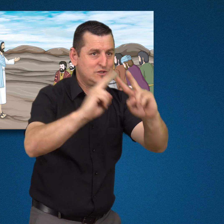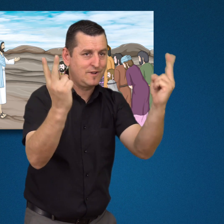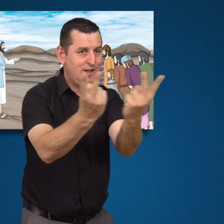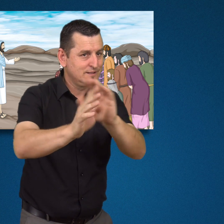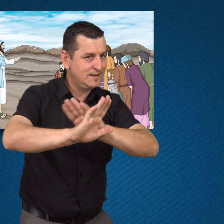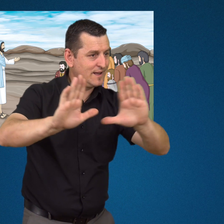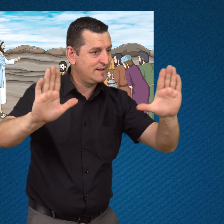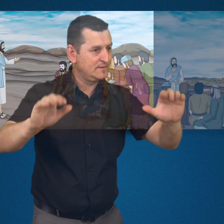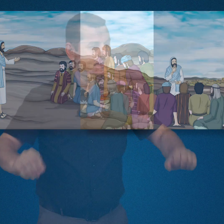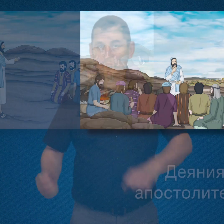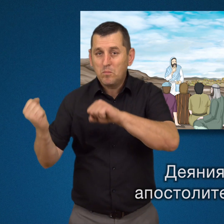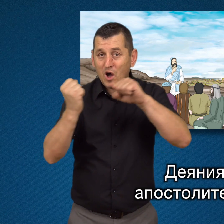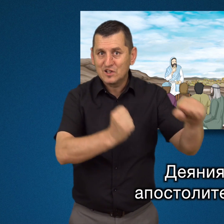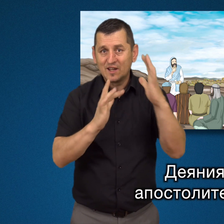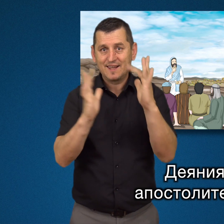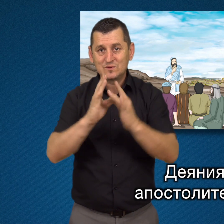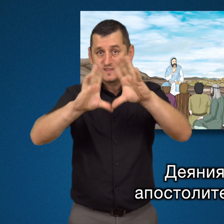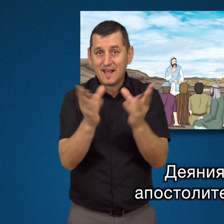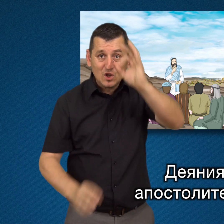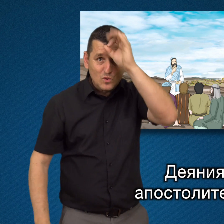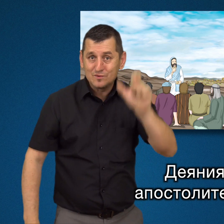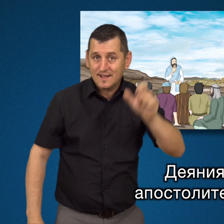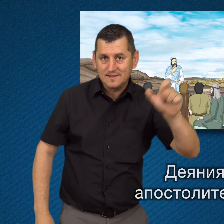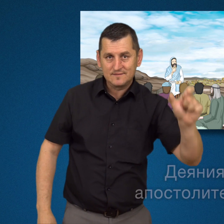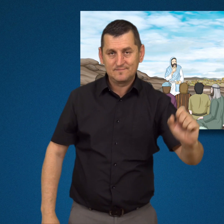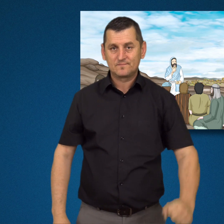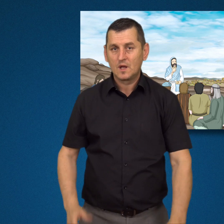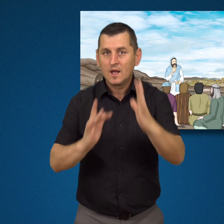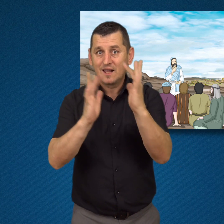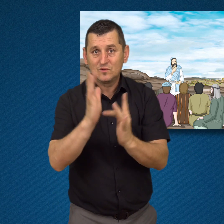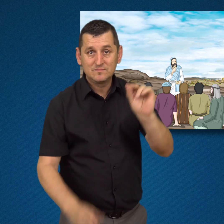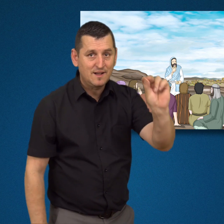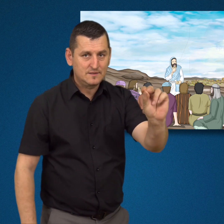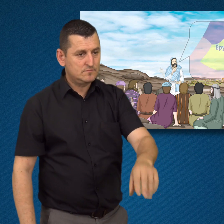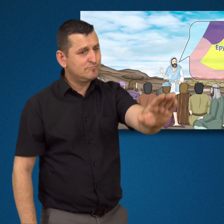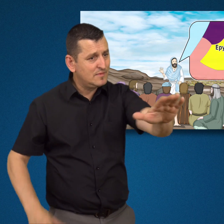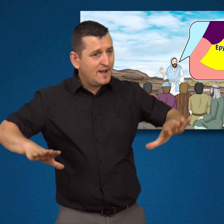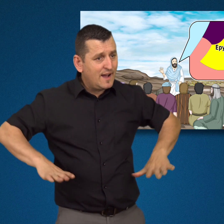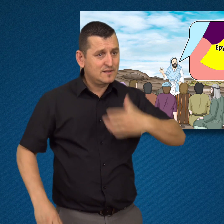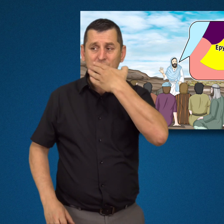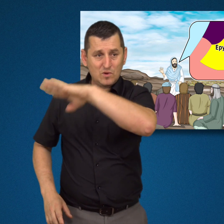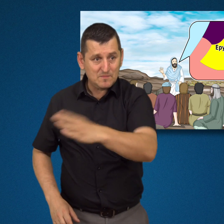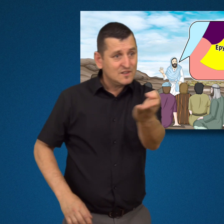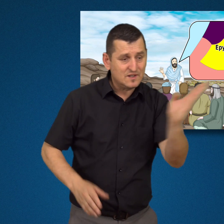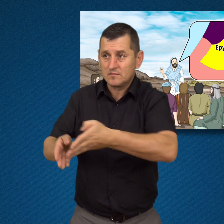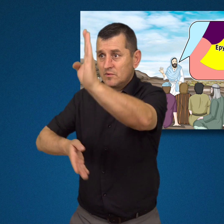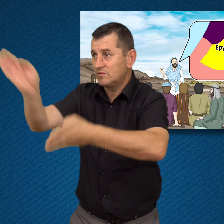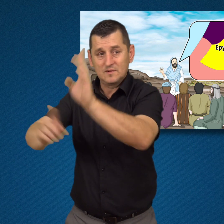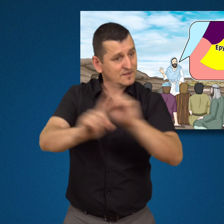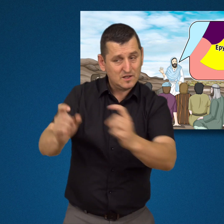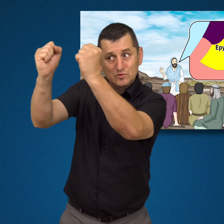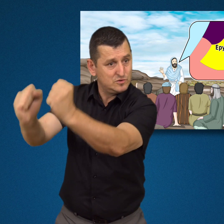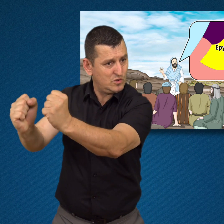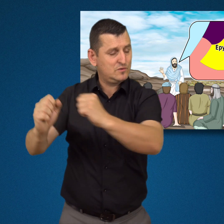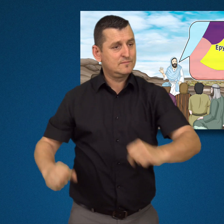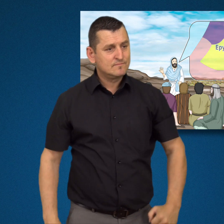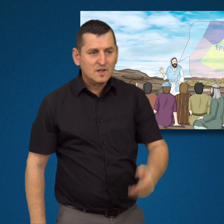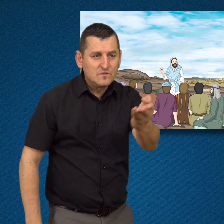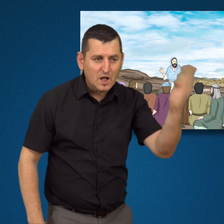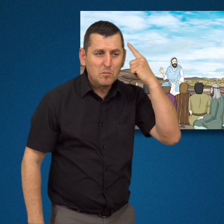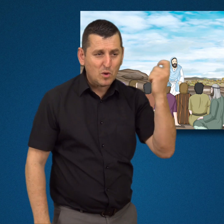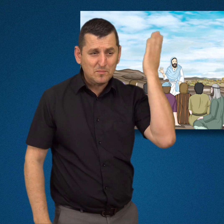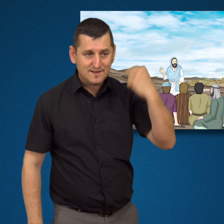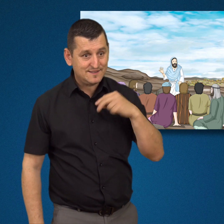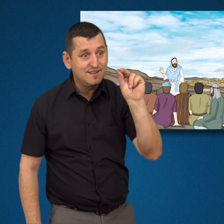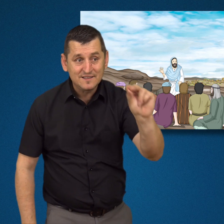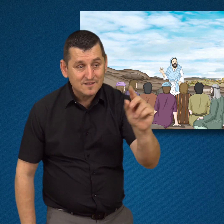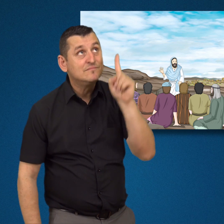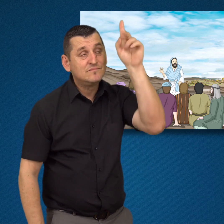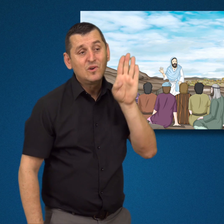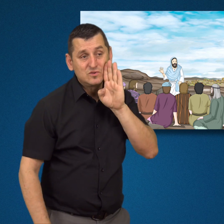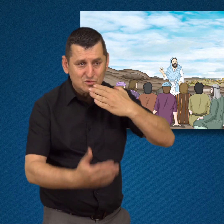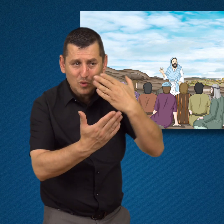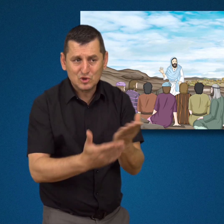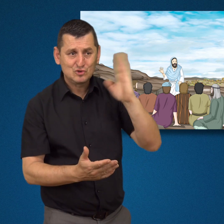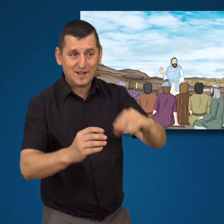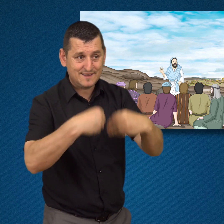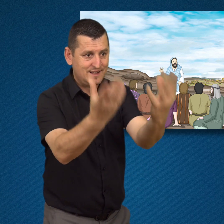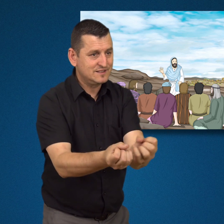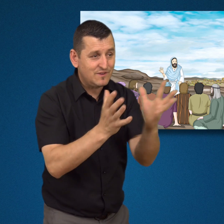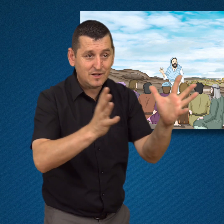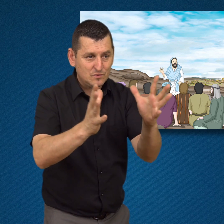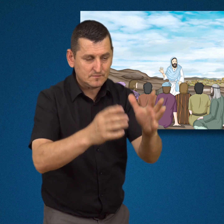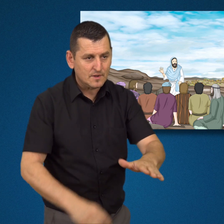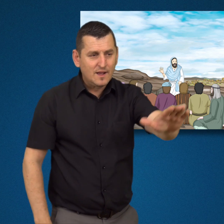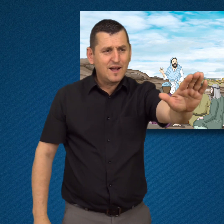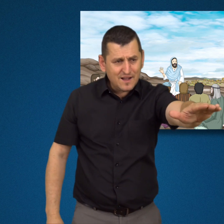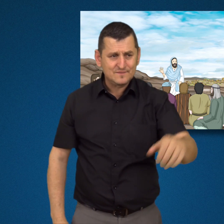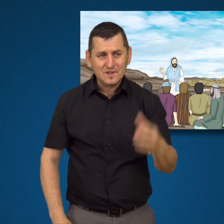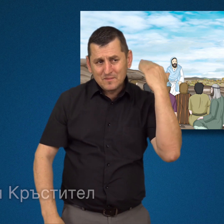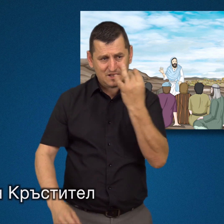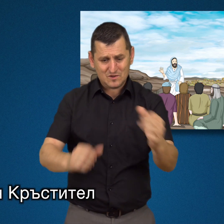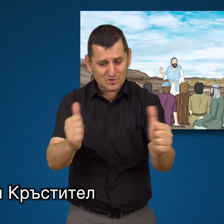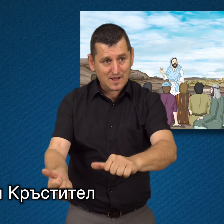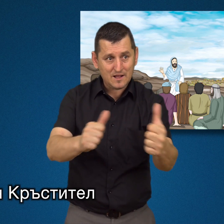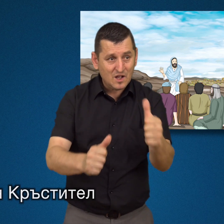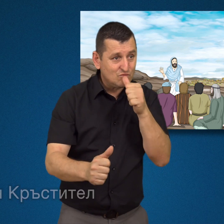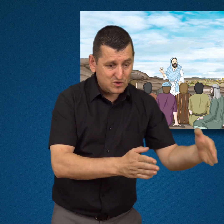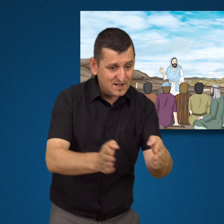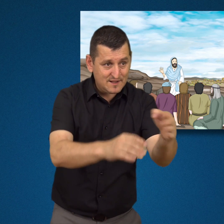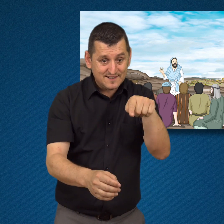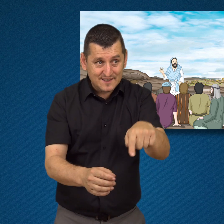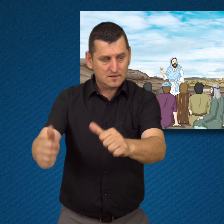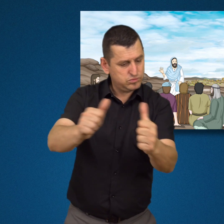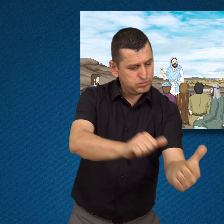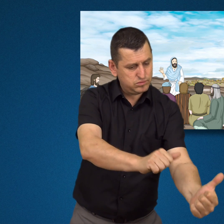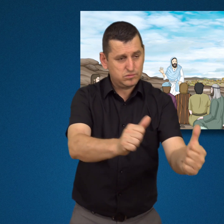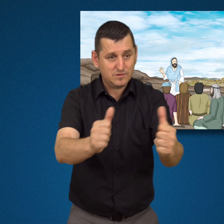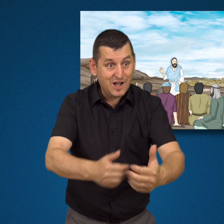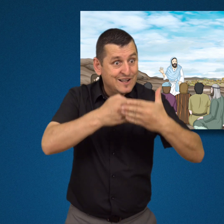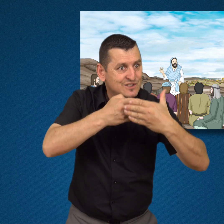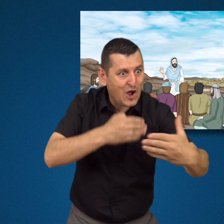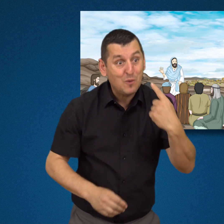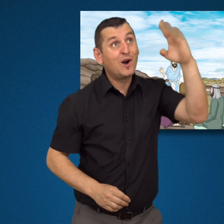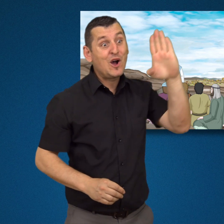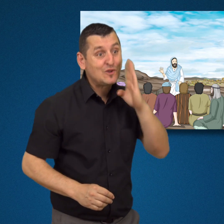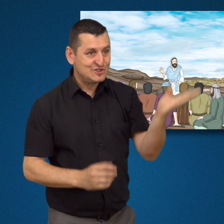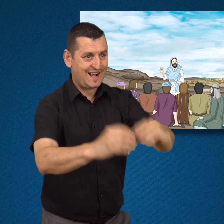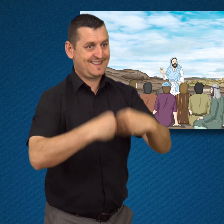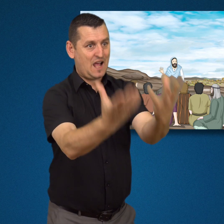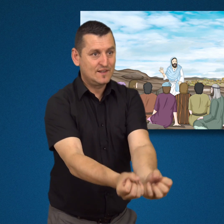And while they were gathered together, He commanded them: “Do not leave Jerusalem, but wait for the gift the Father promised, which you have heard Me discuss.